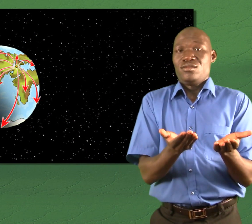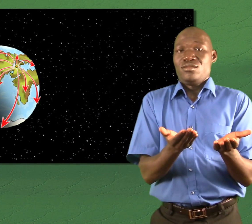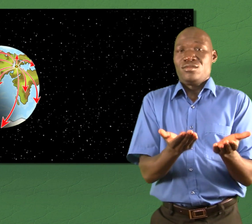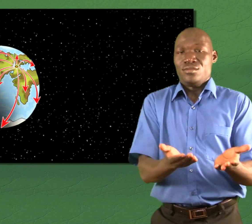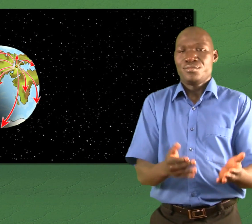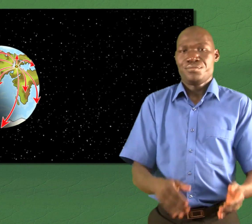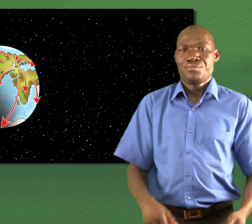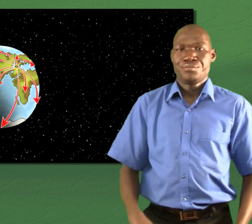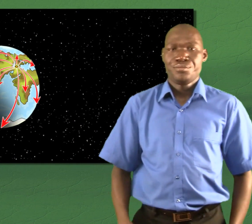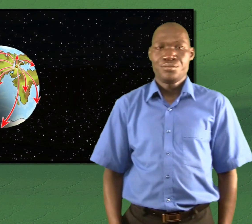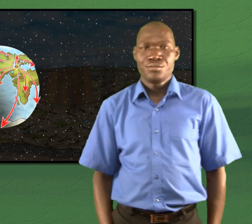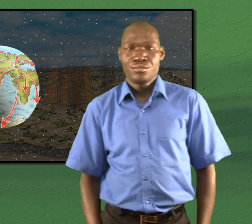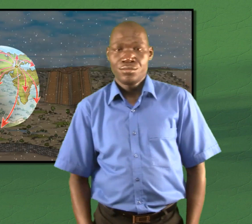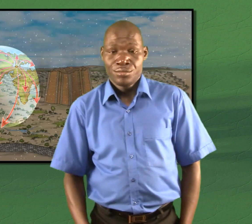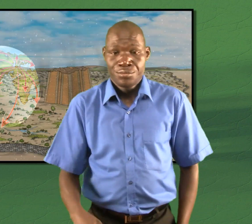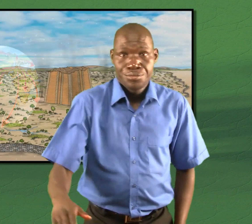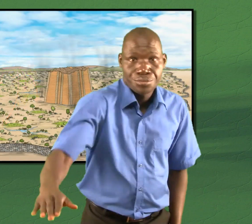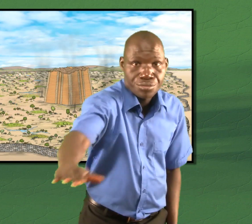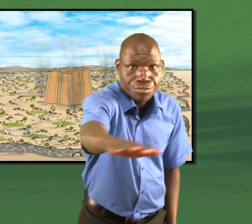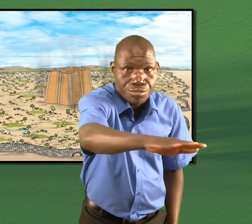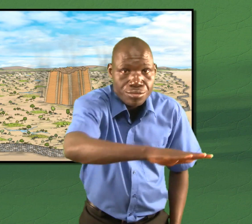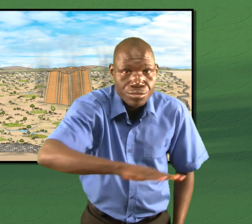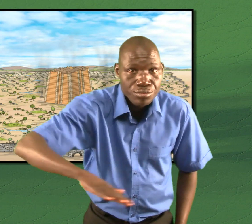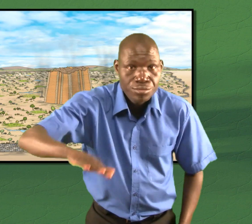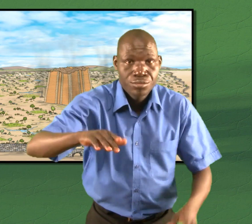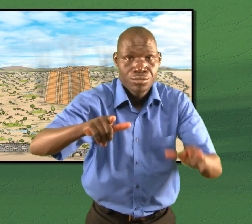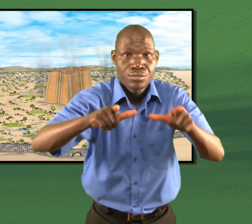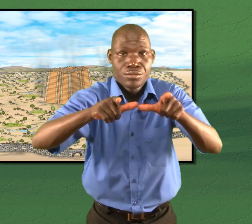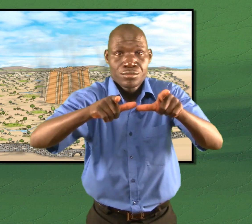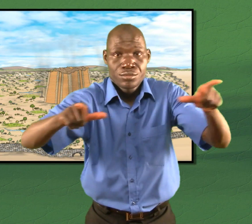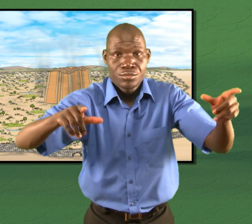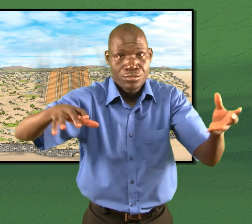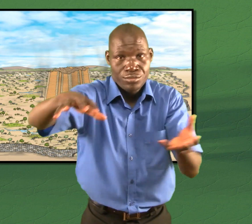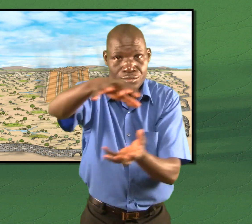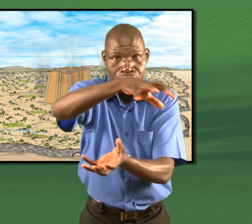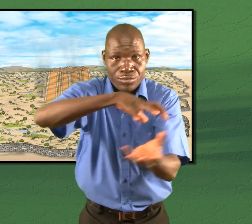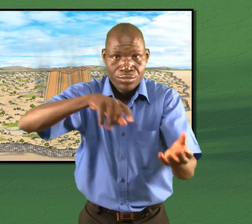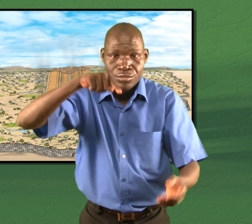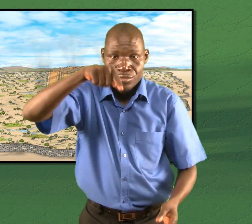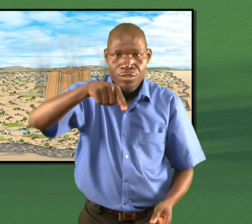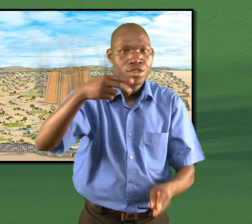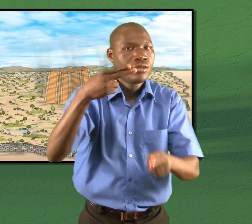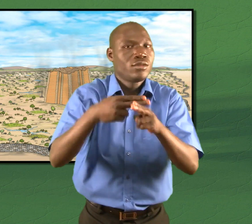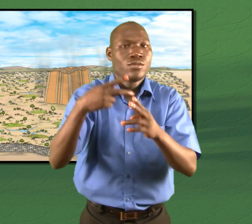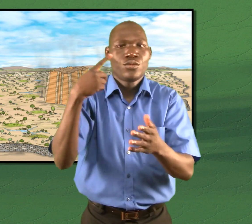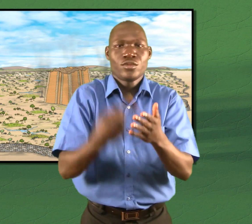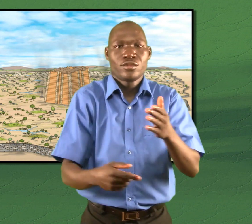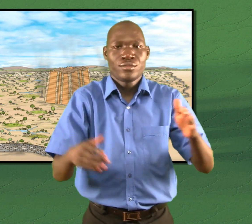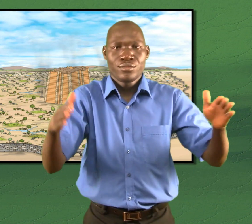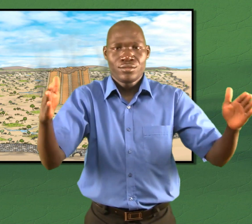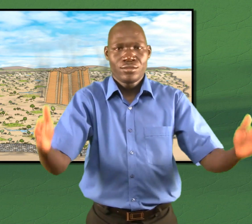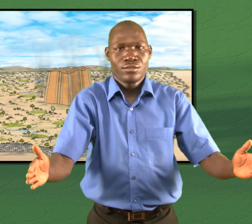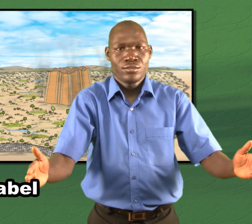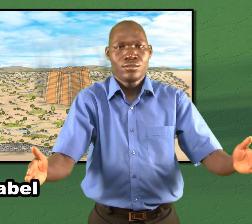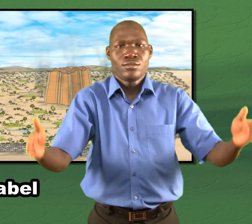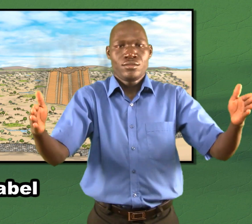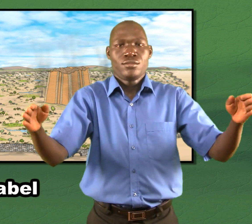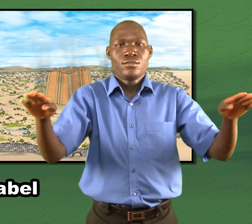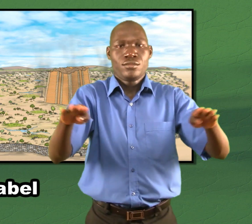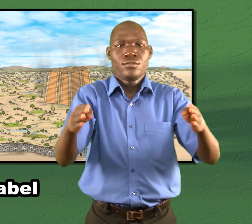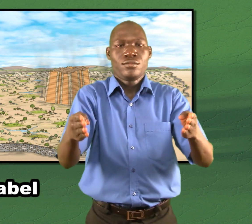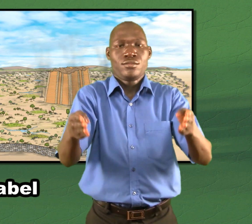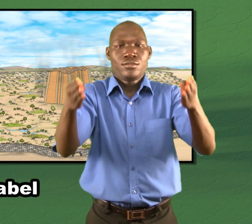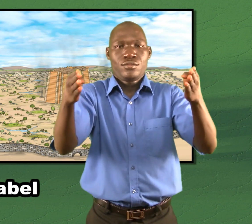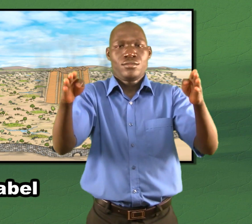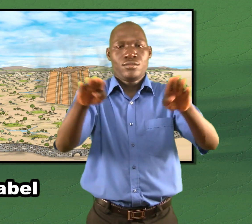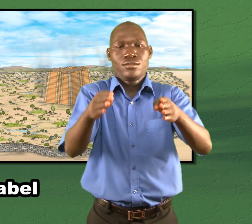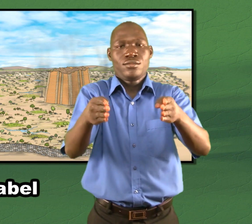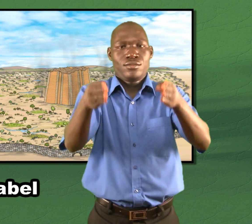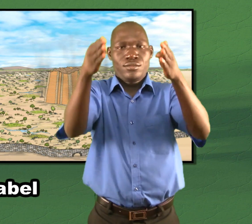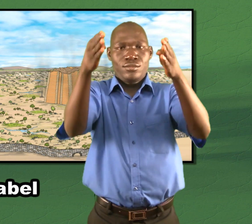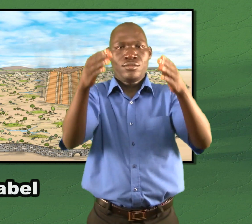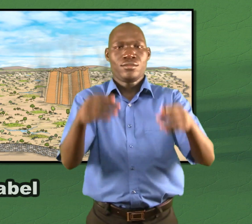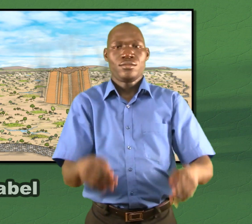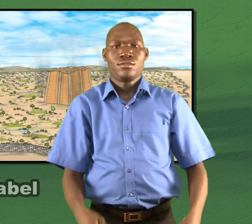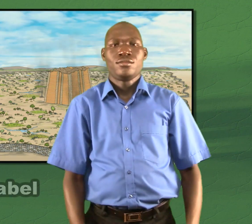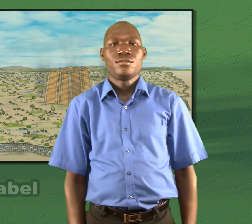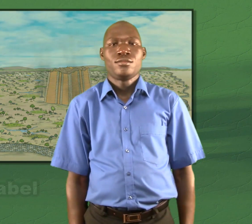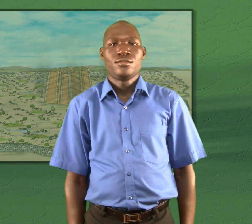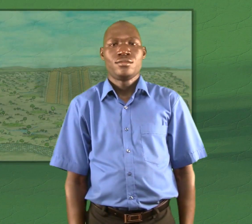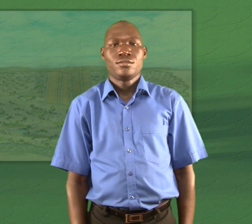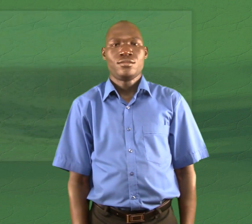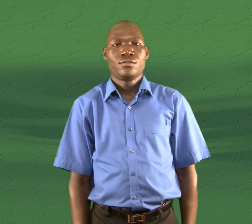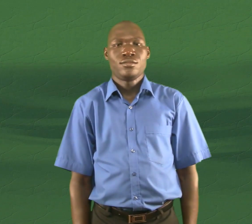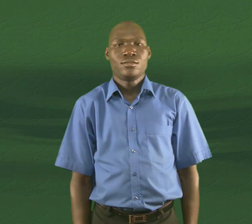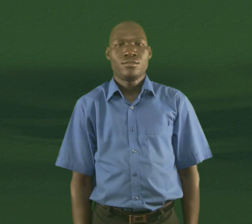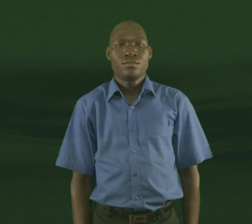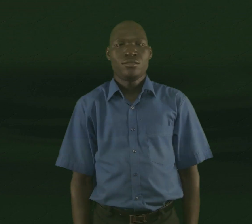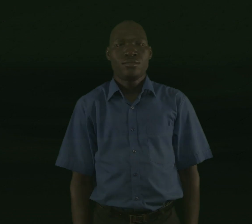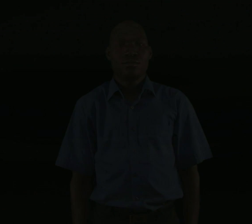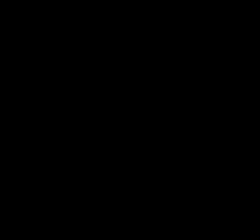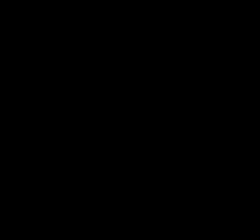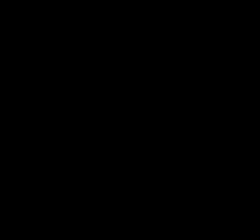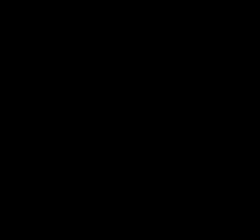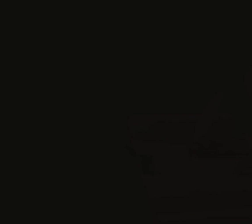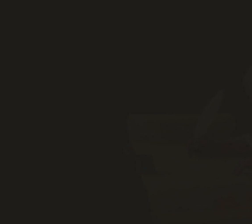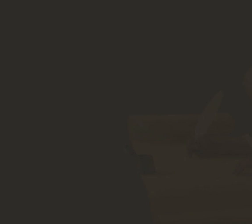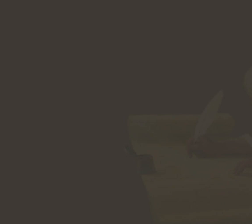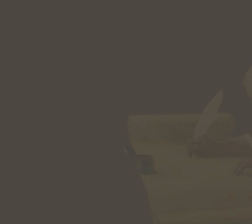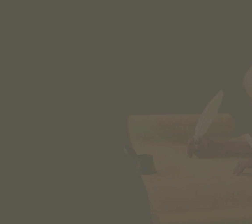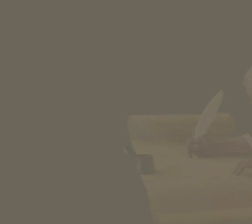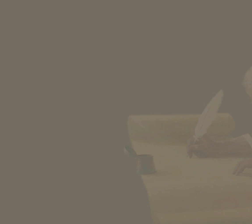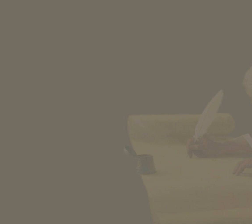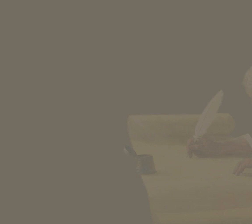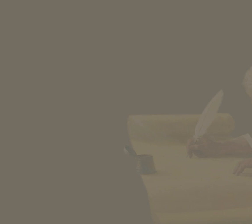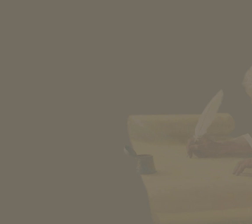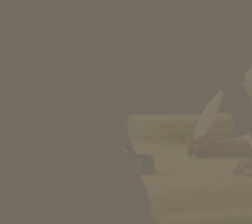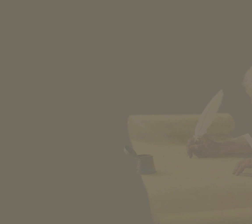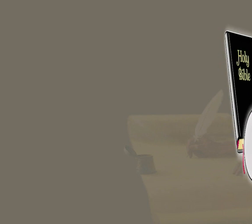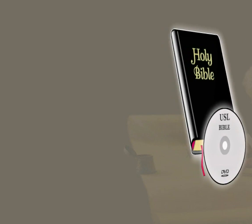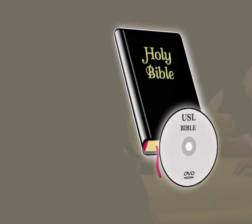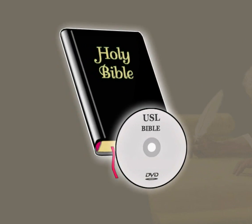That is why it is called Babel, for there the LORD confused the language of the whole world, and from that place the LORD scattered them over the face of all the earth.